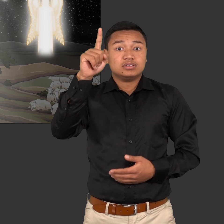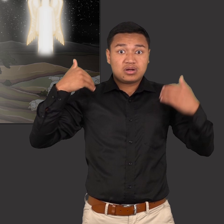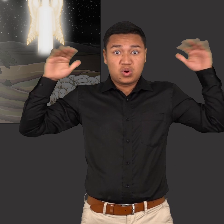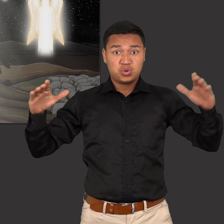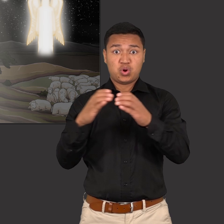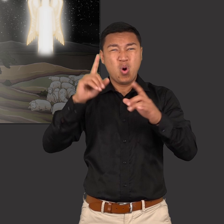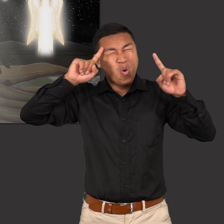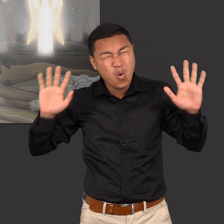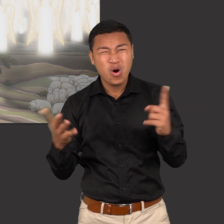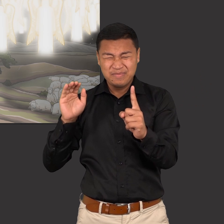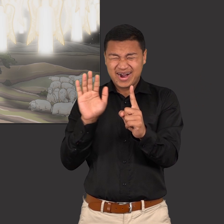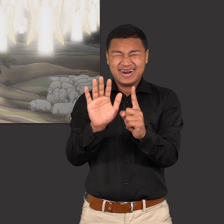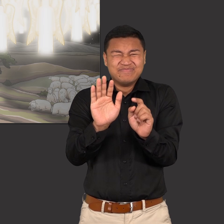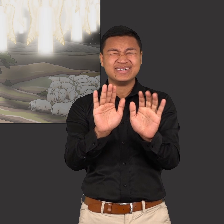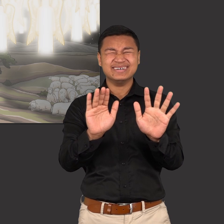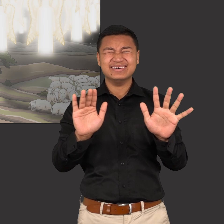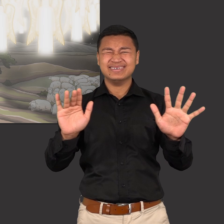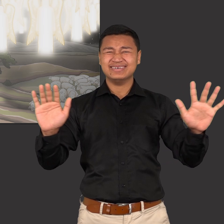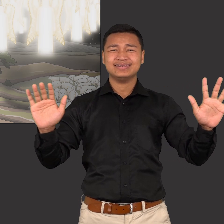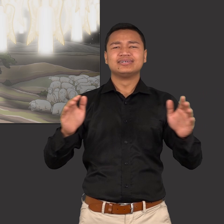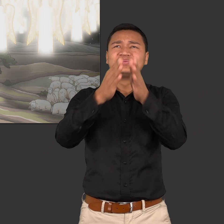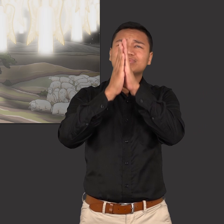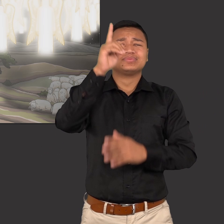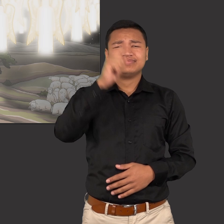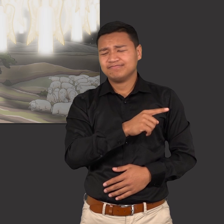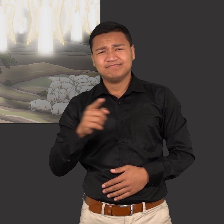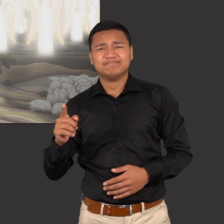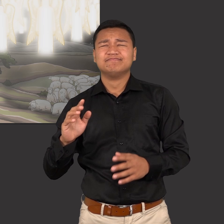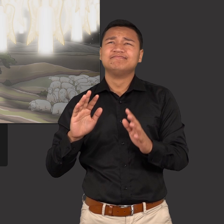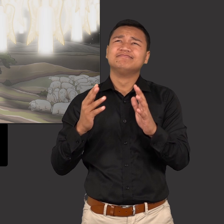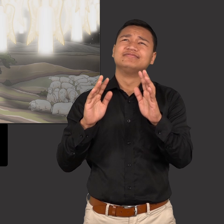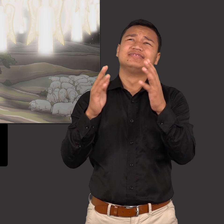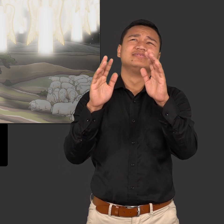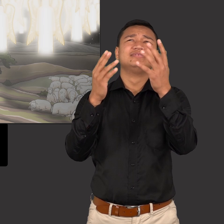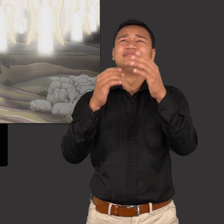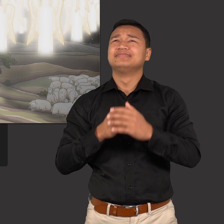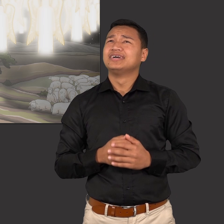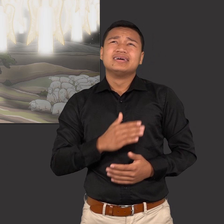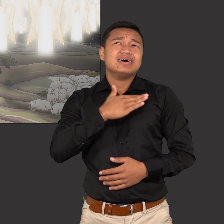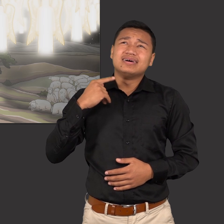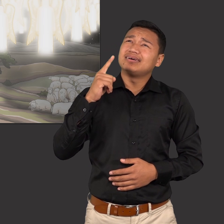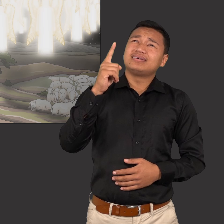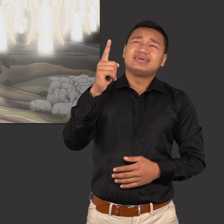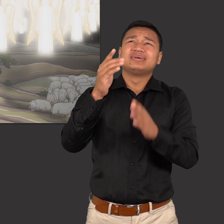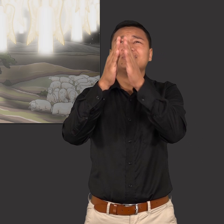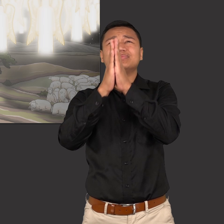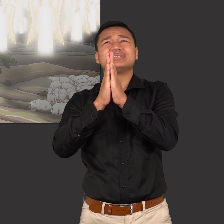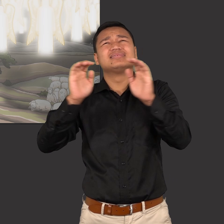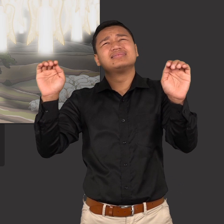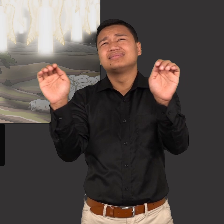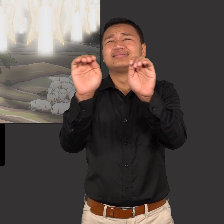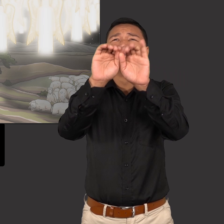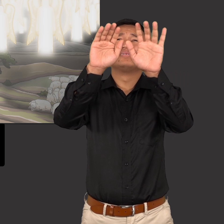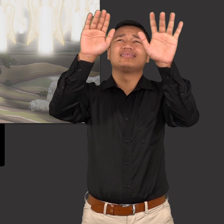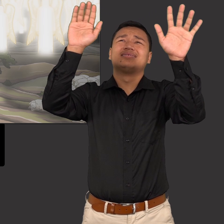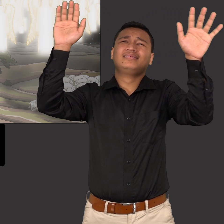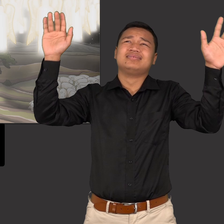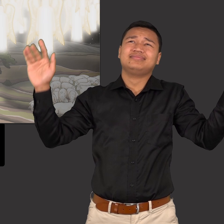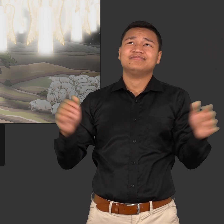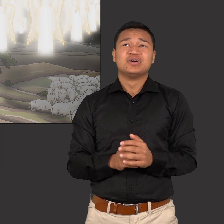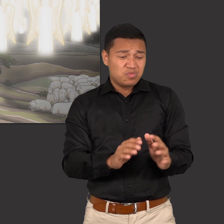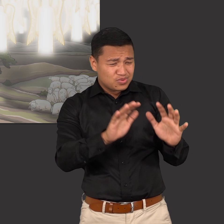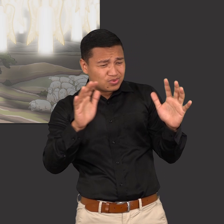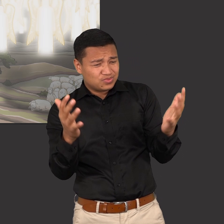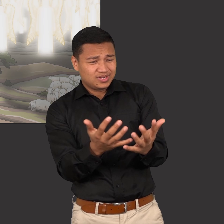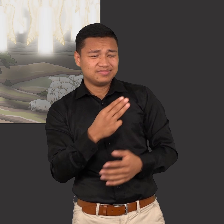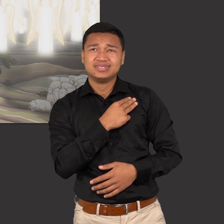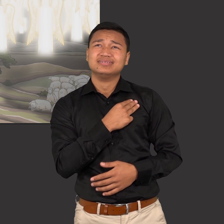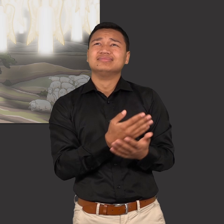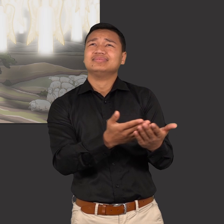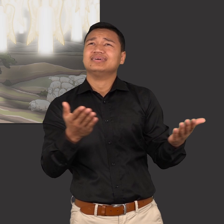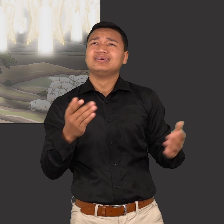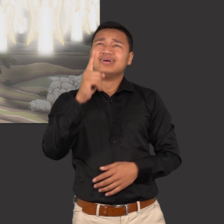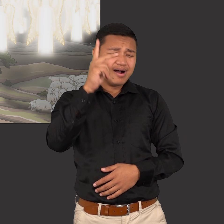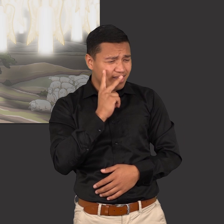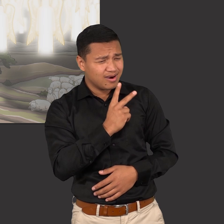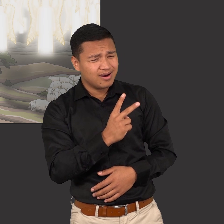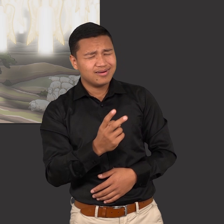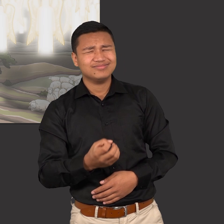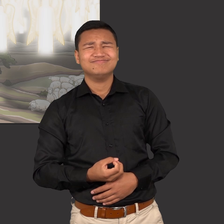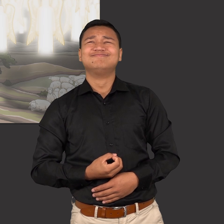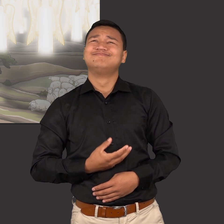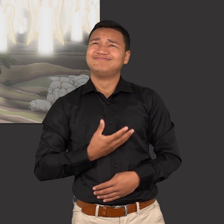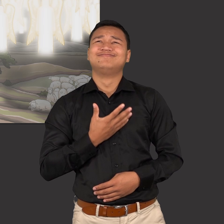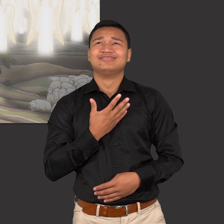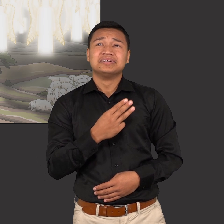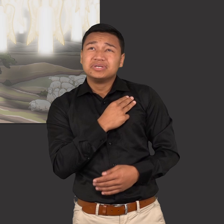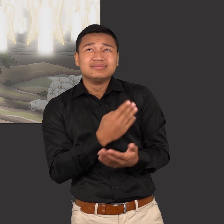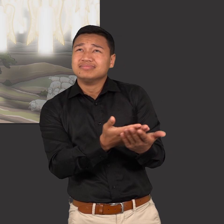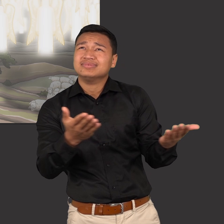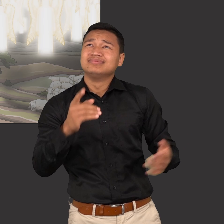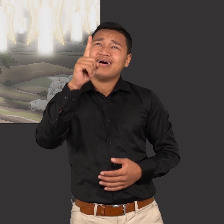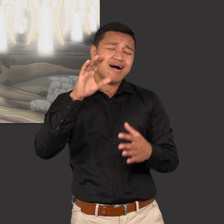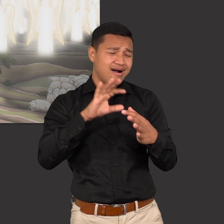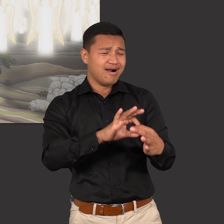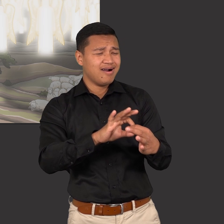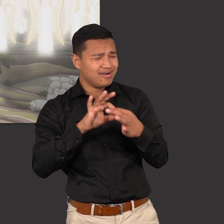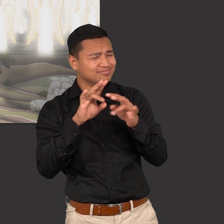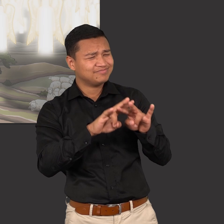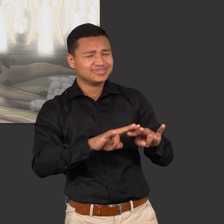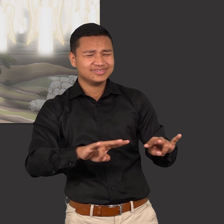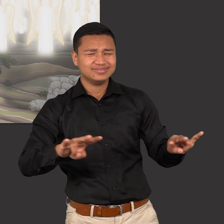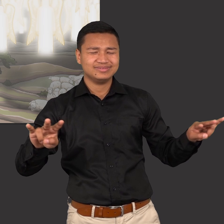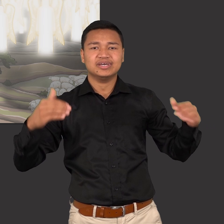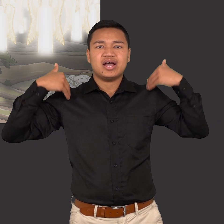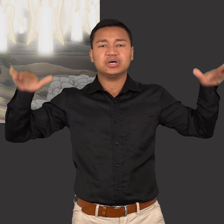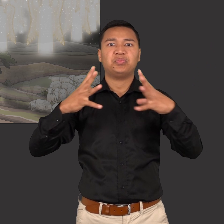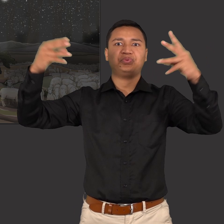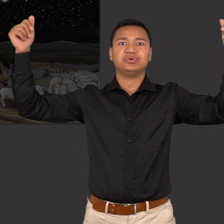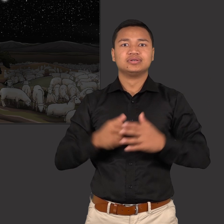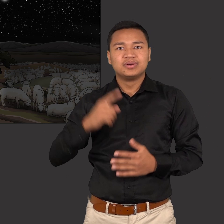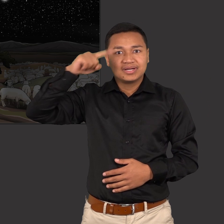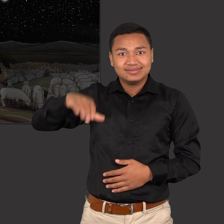And suddenly there appeared with the angel a great multitude of the heavenly host, praising God and saying: “Glory to God in the highest, and on earth peace to men on whom His favor rests!”